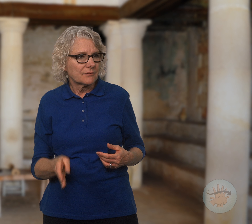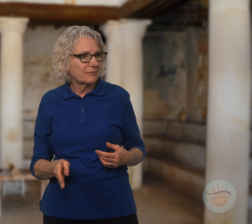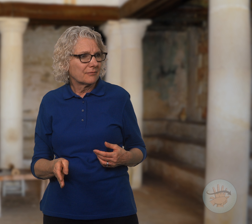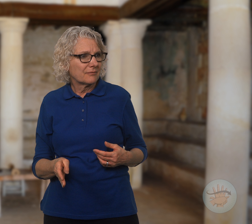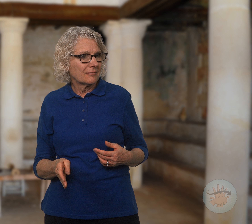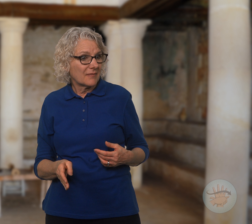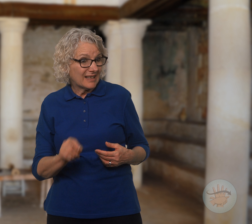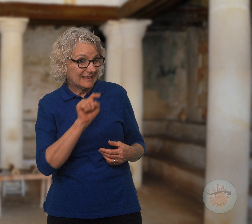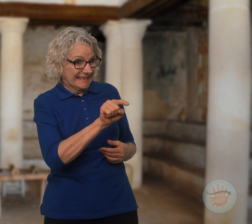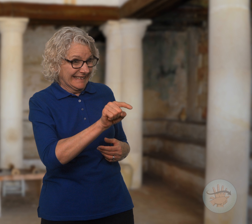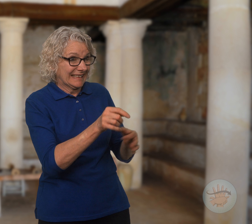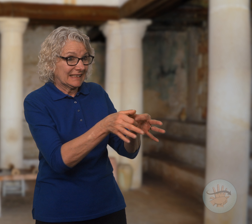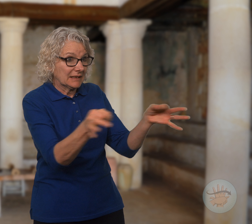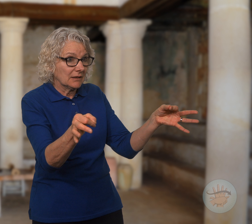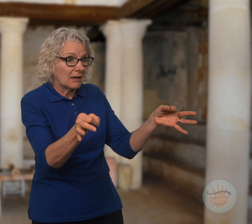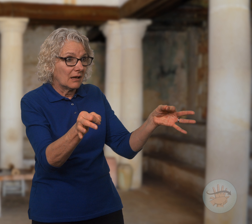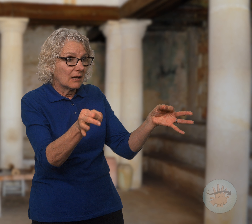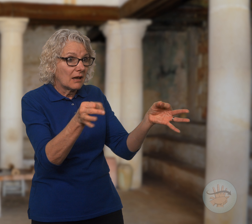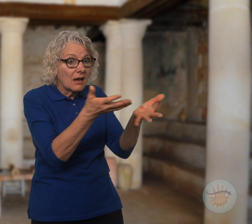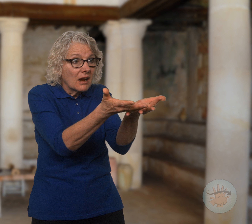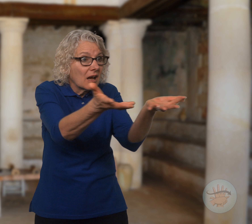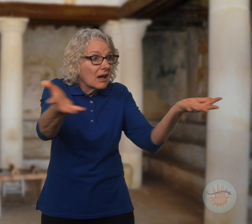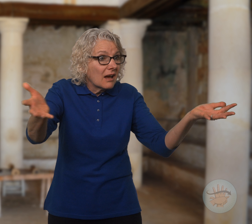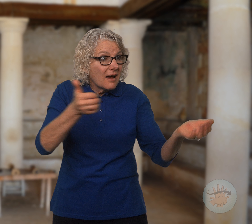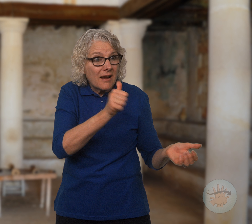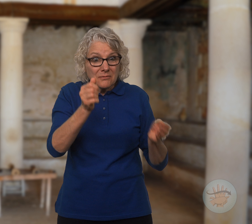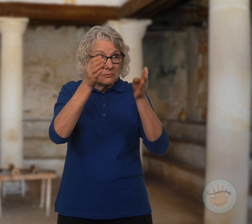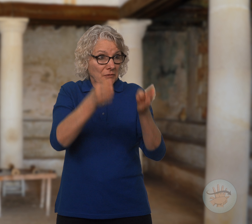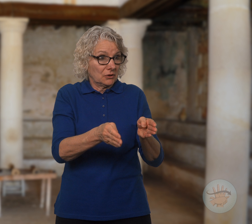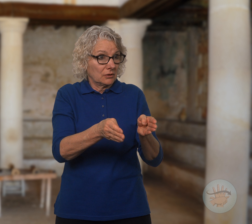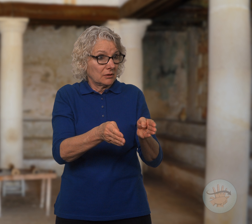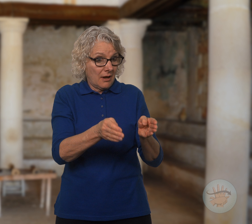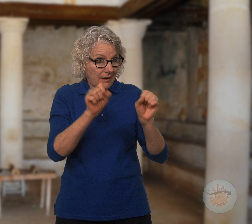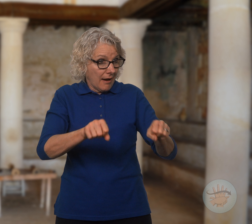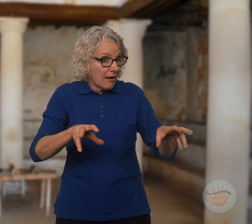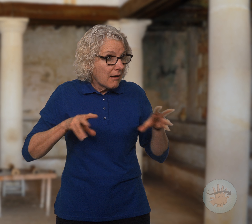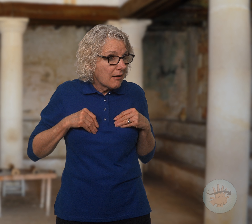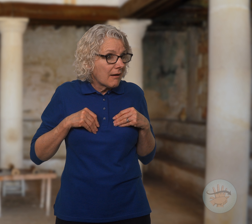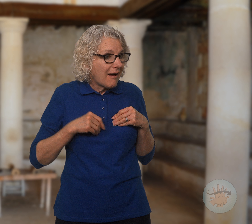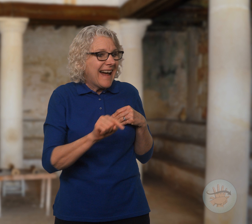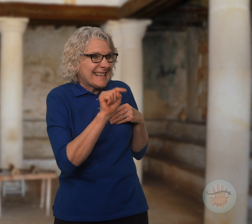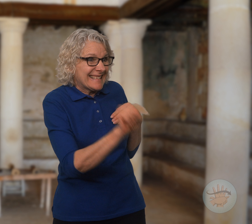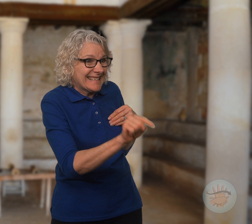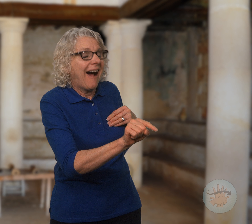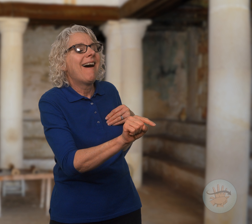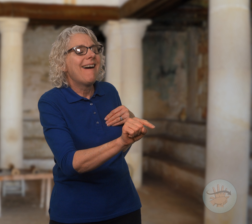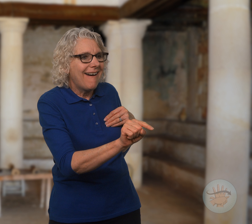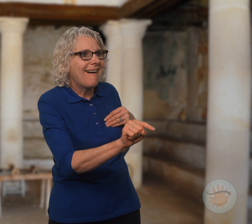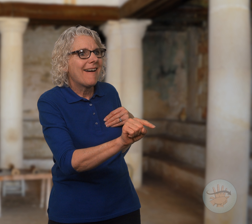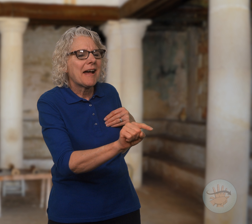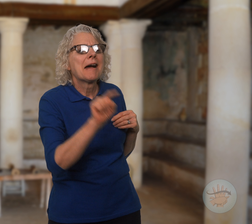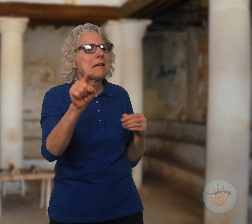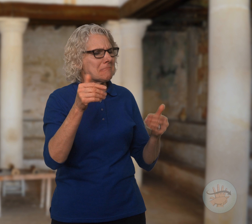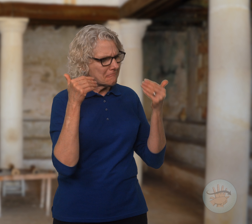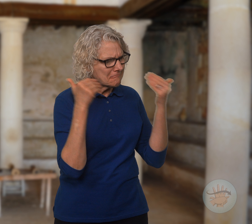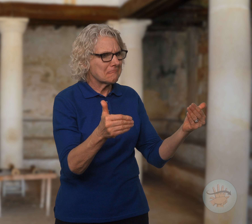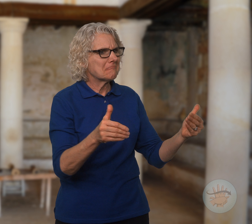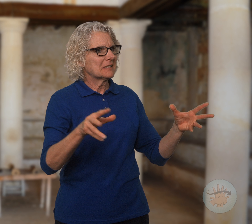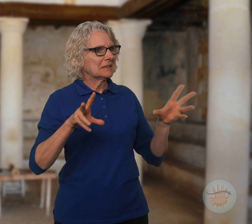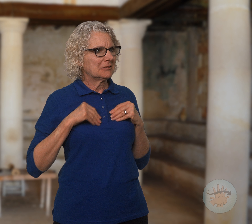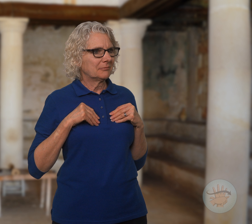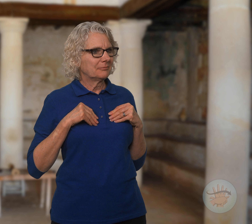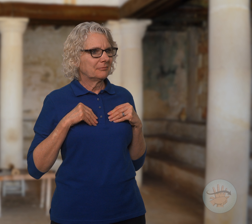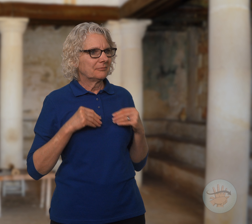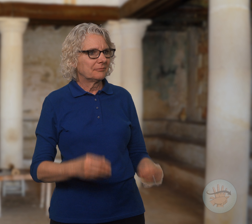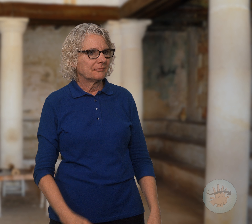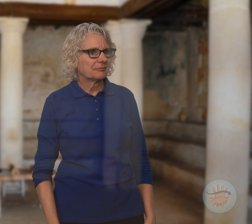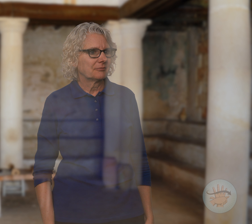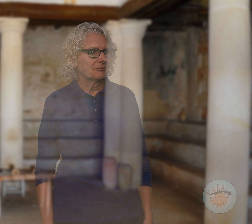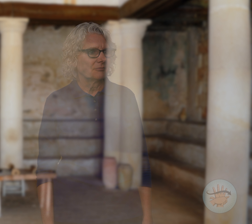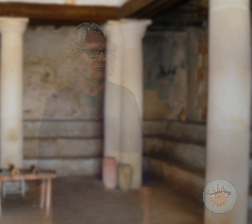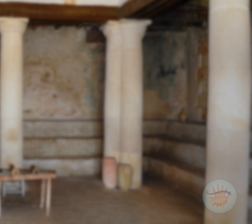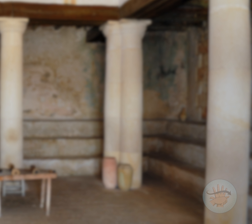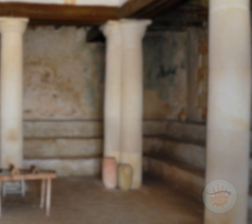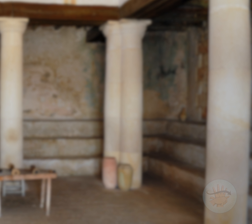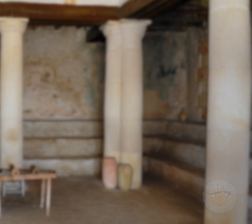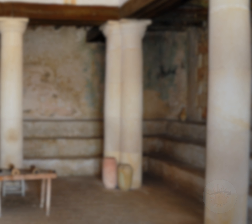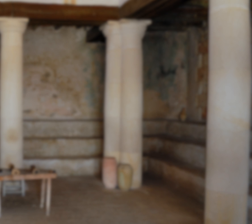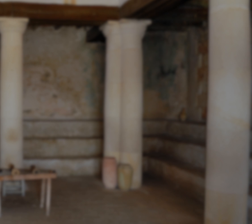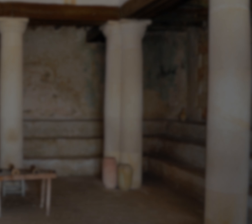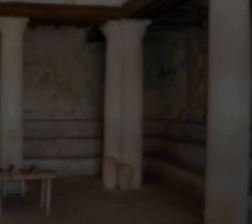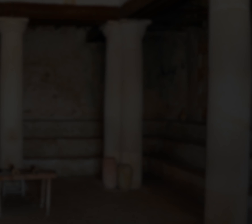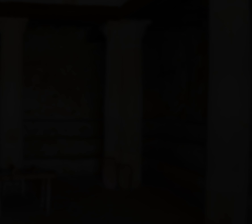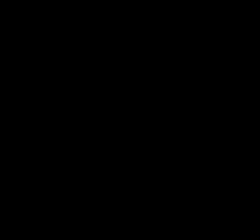The one who can accept this should accept it.”